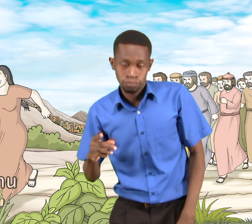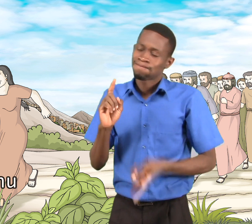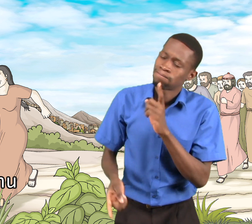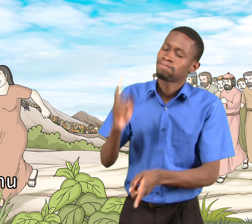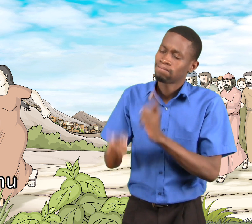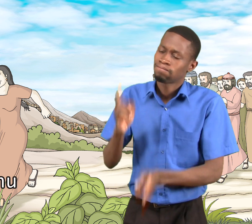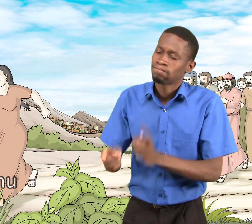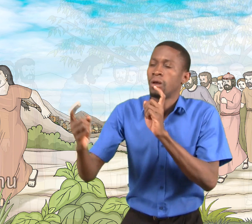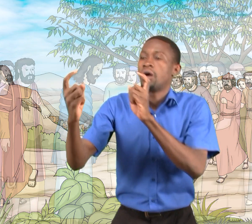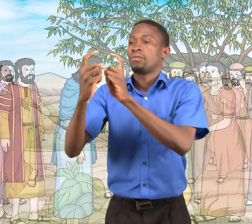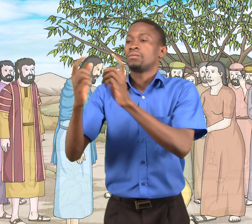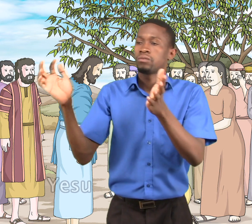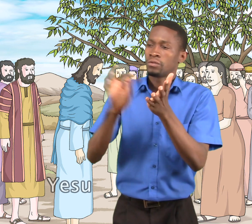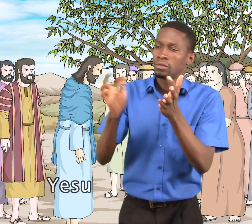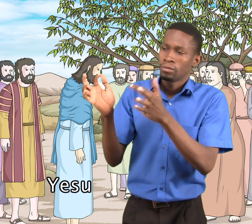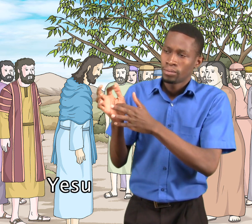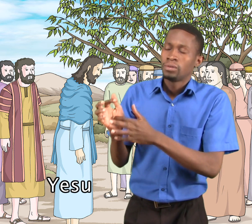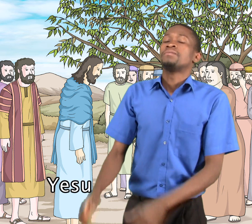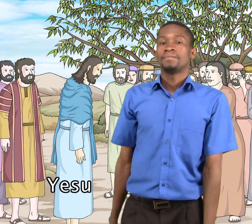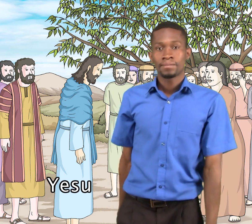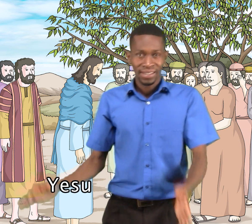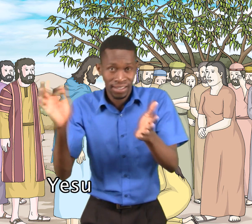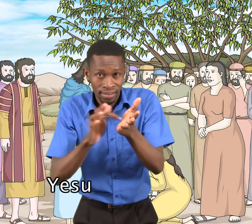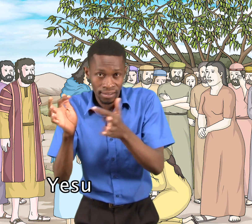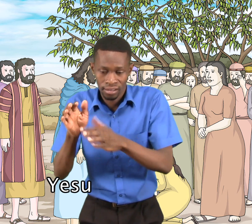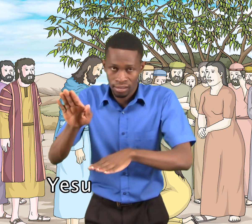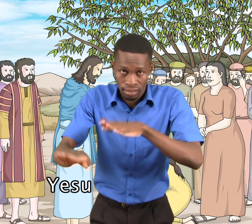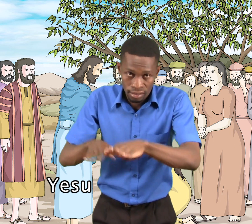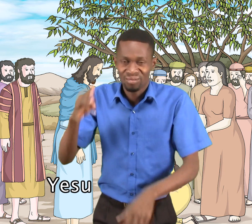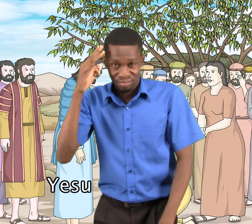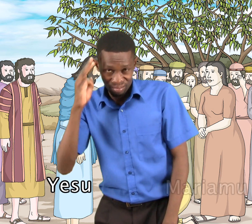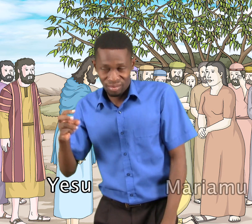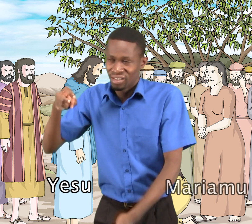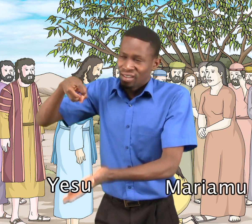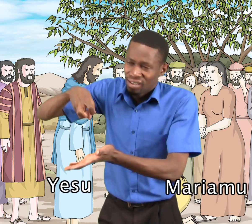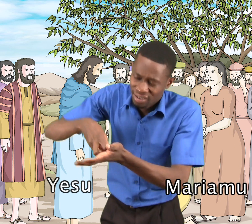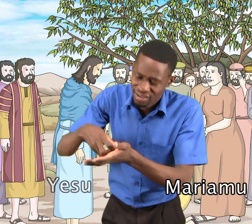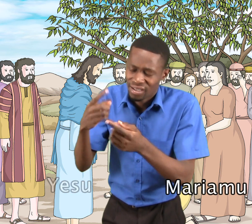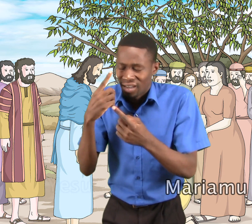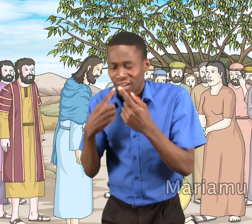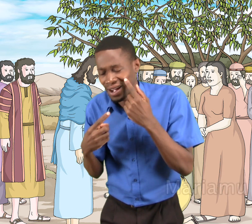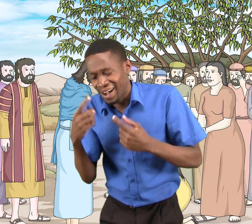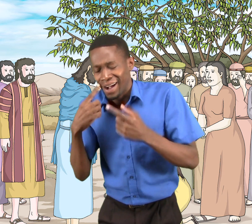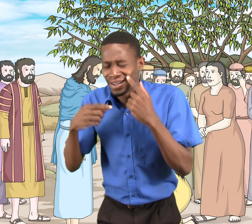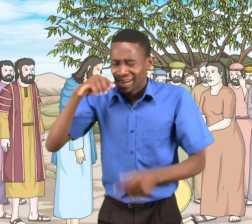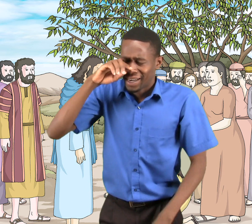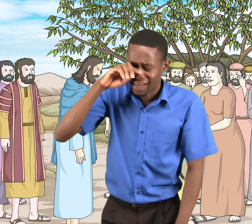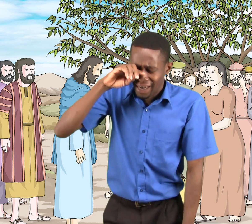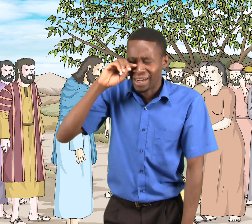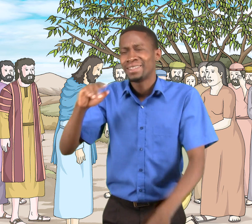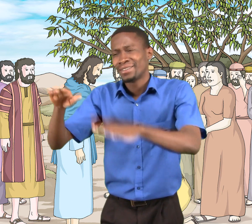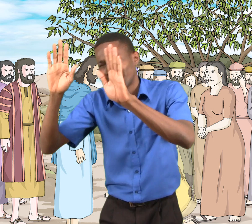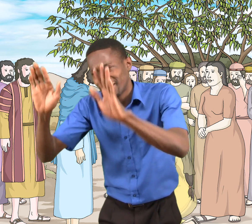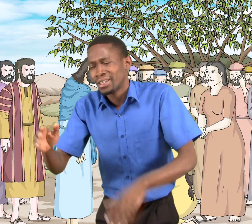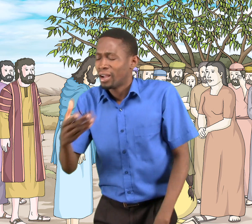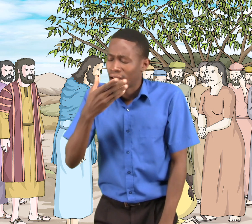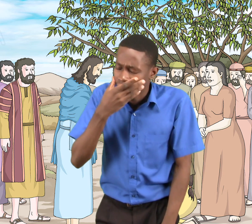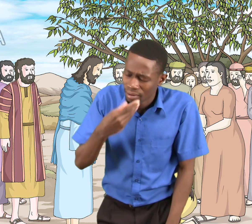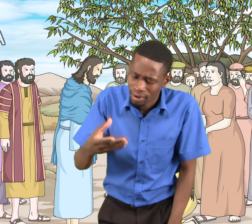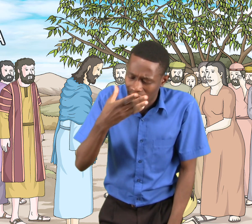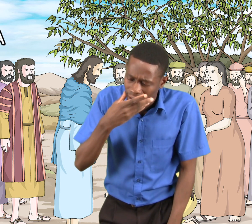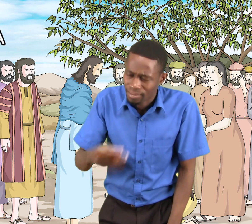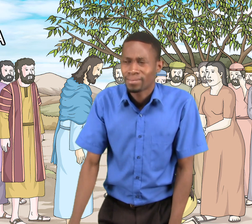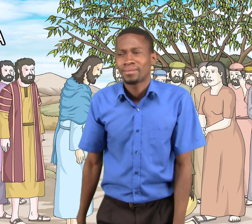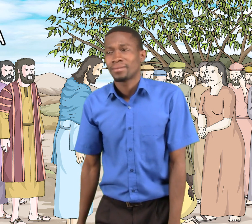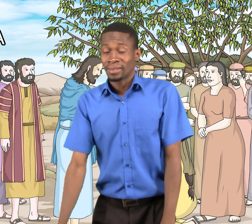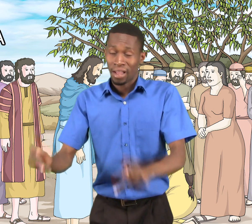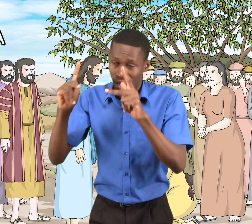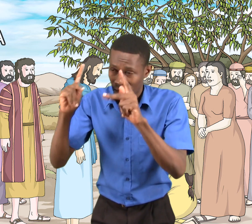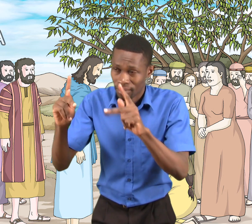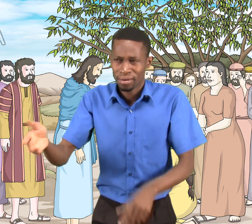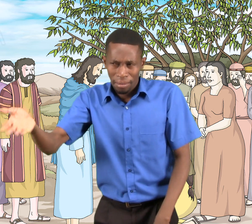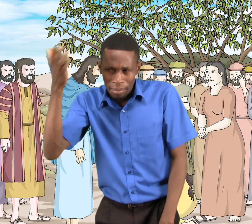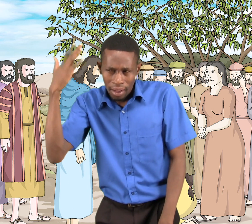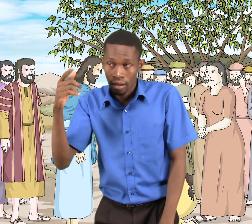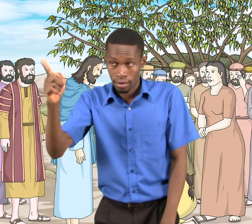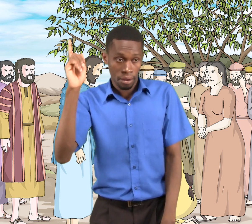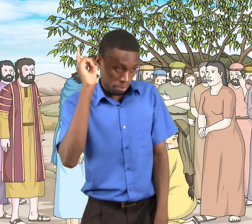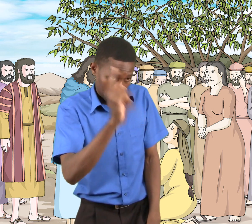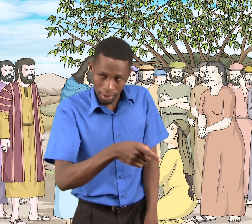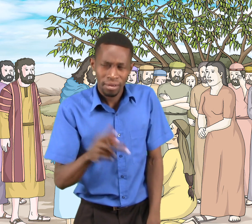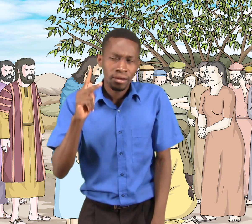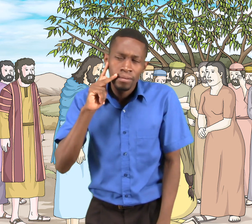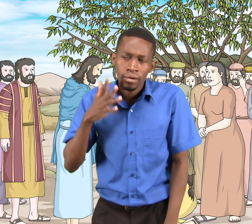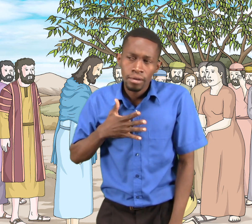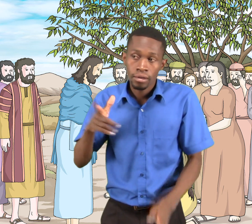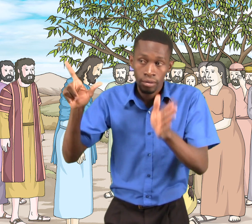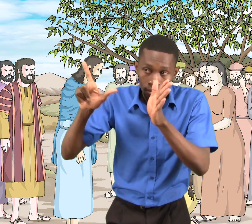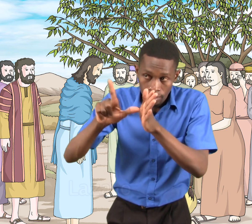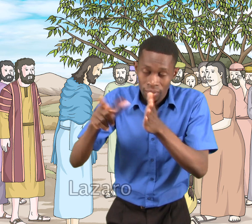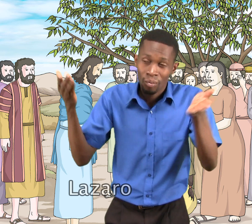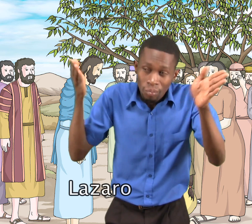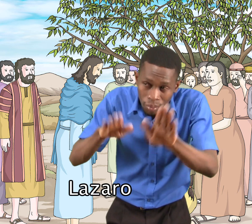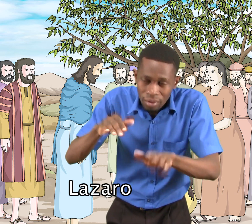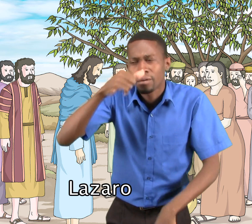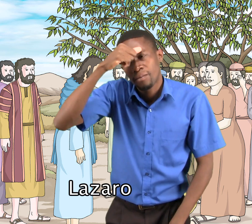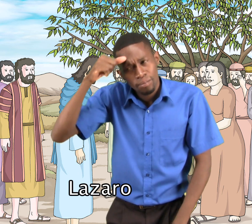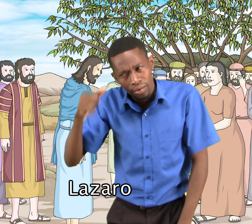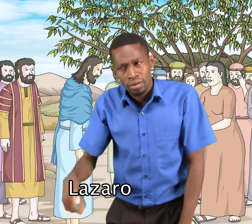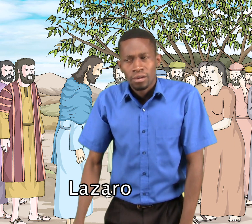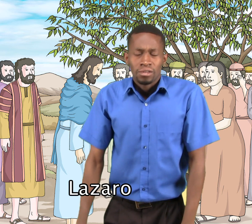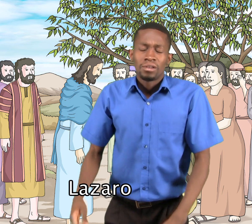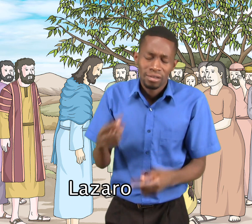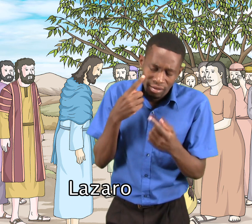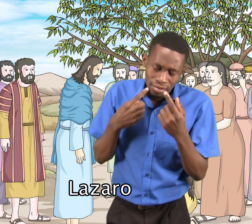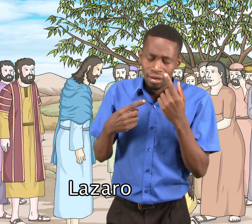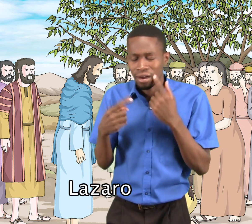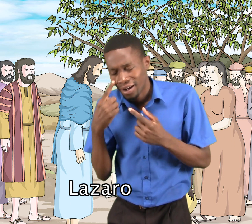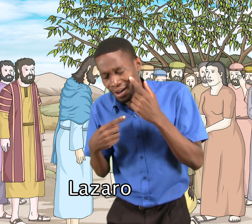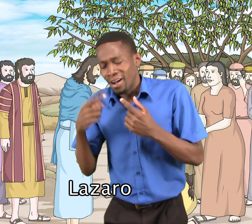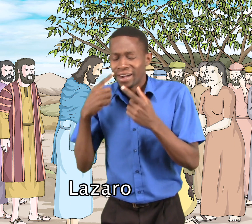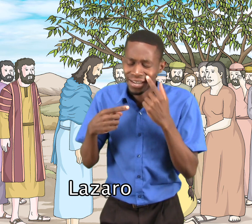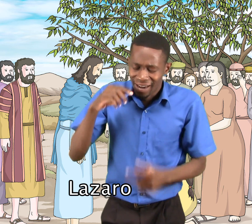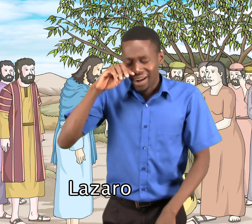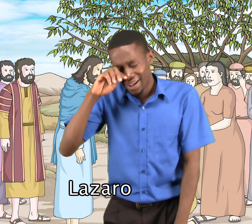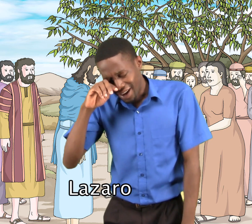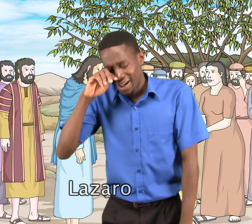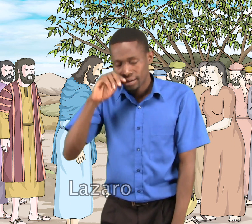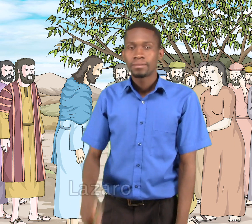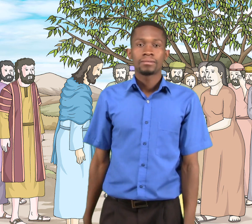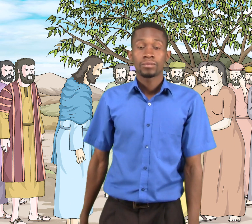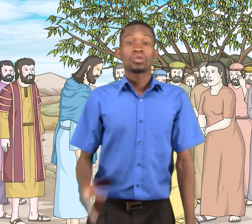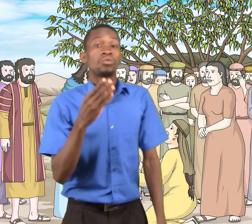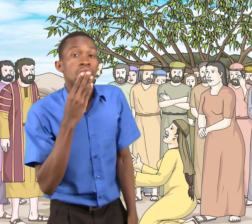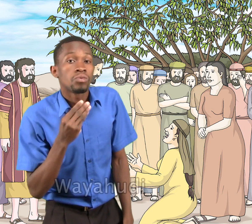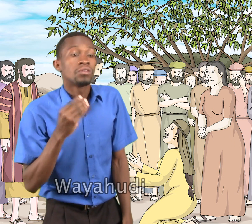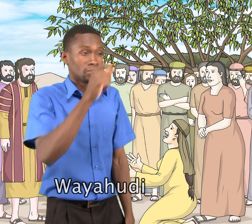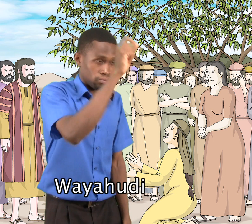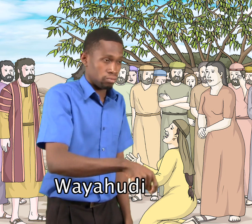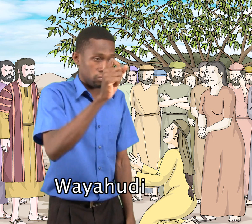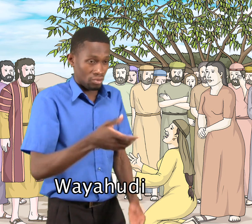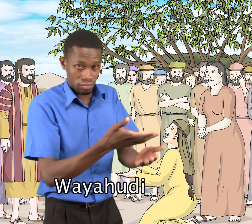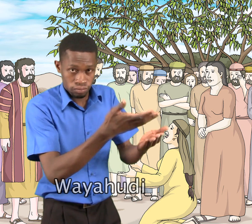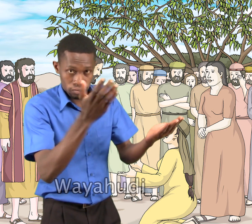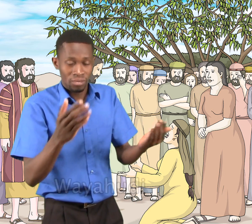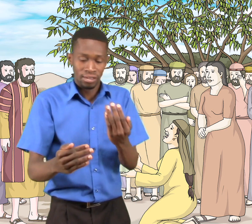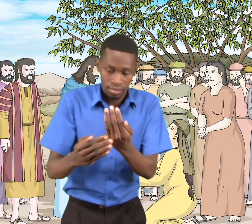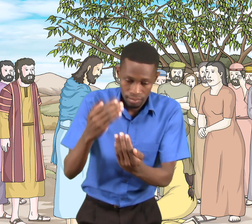When Mary came to Jesus and saw Him, she fell at His feet and said, “Lord, if You had been here, my brother would not have died.”